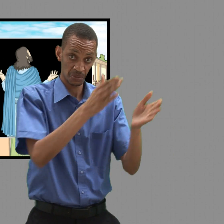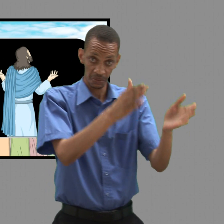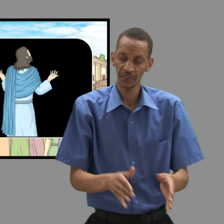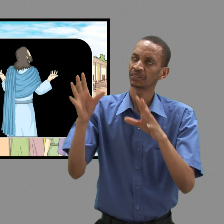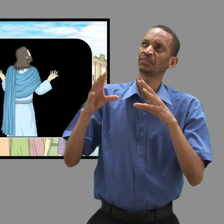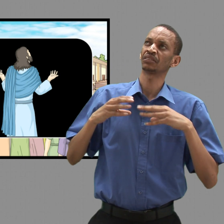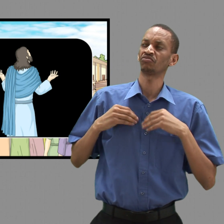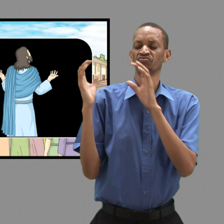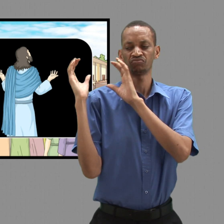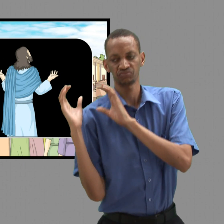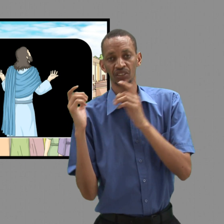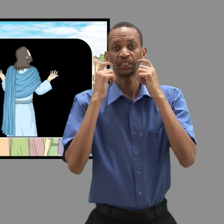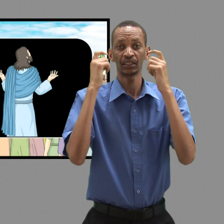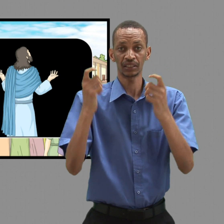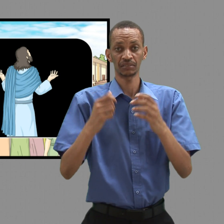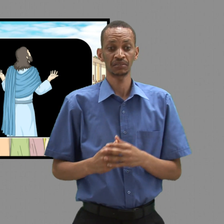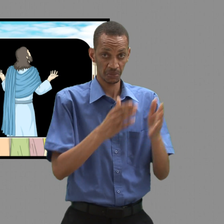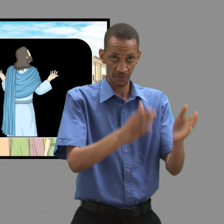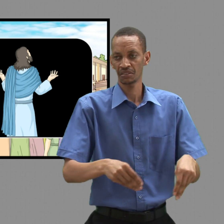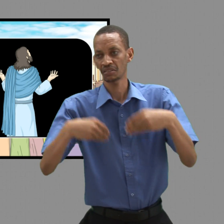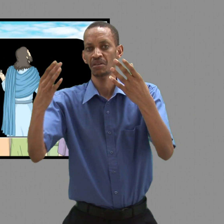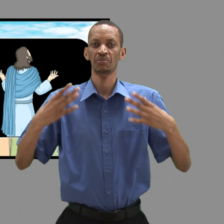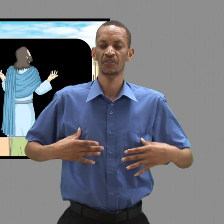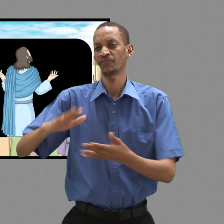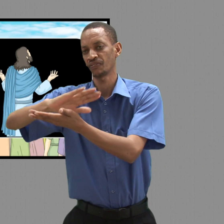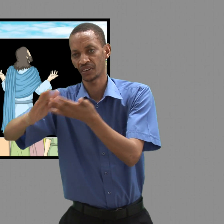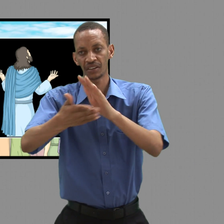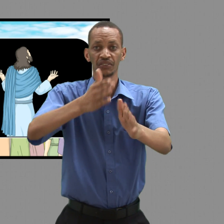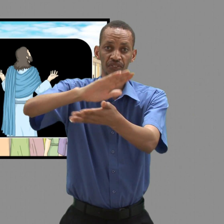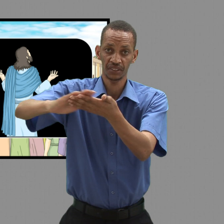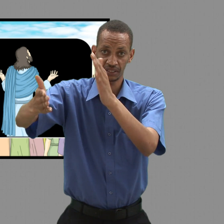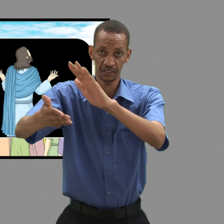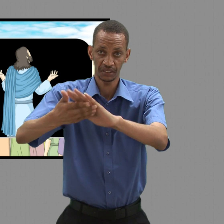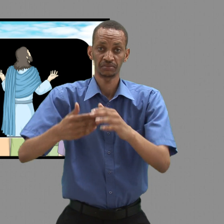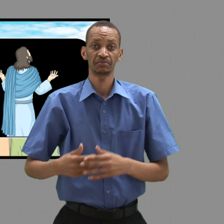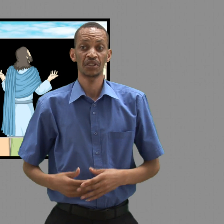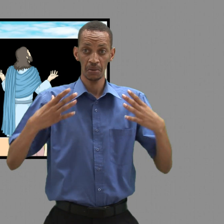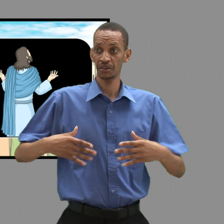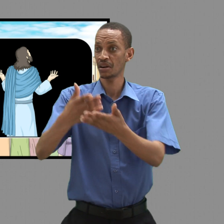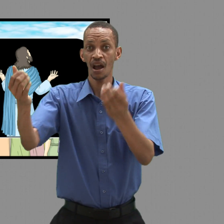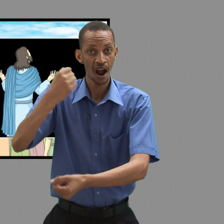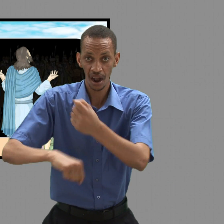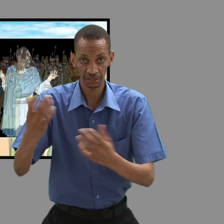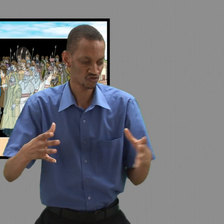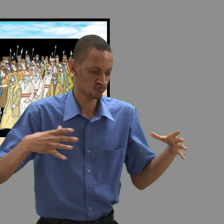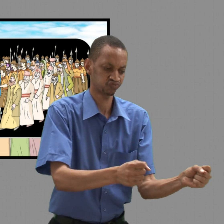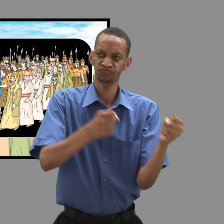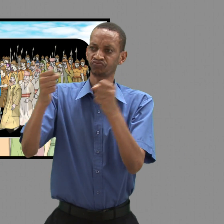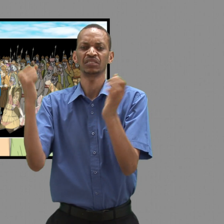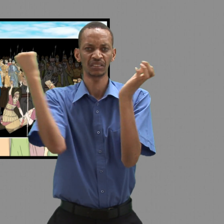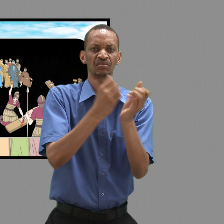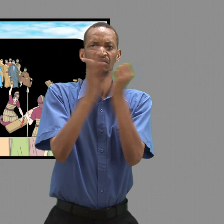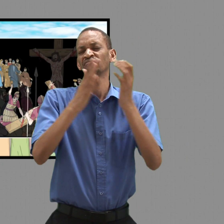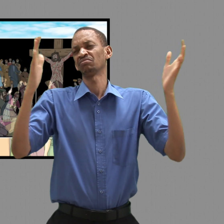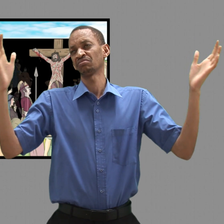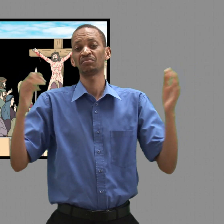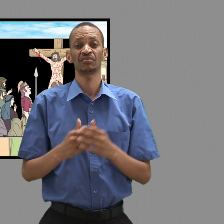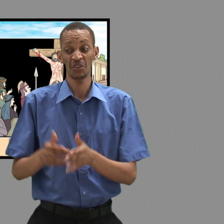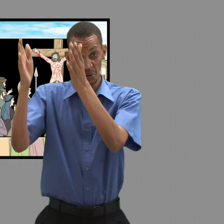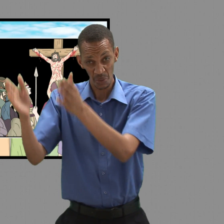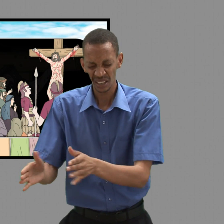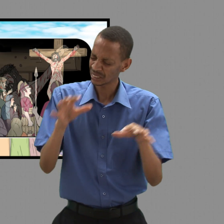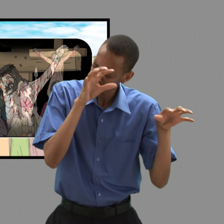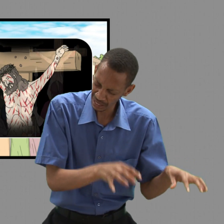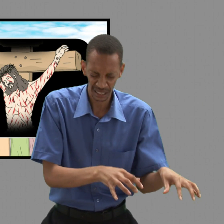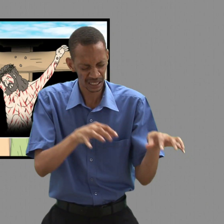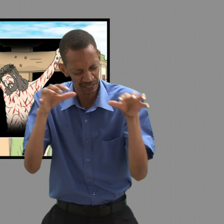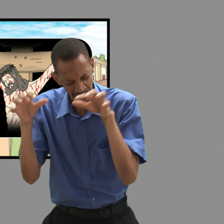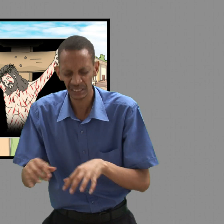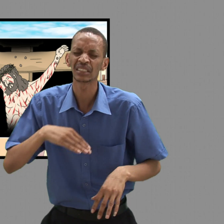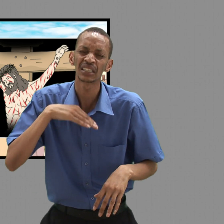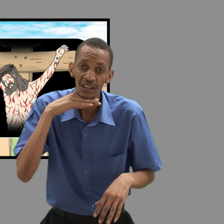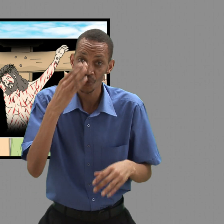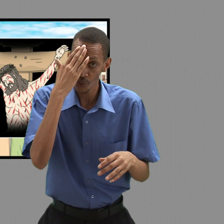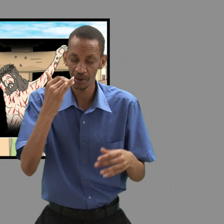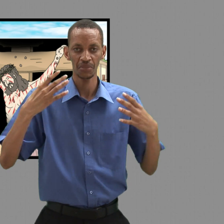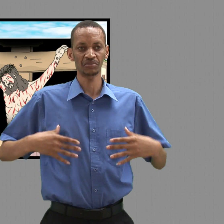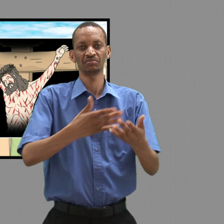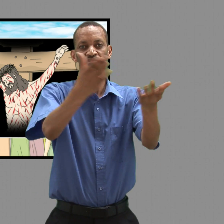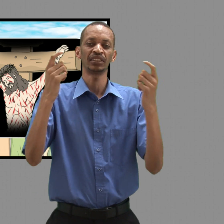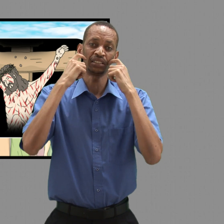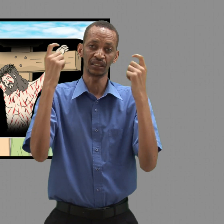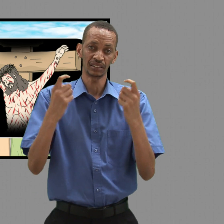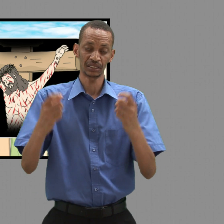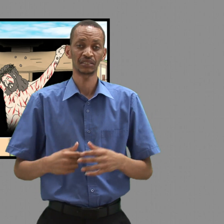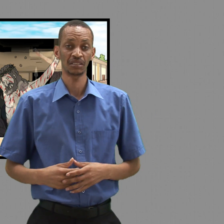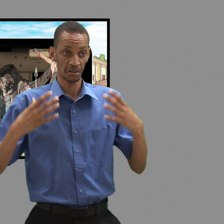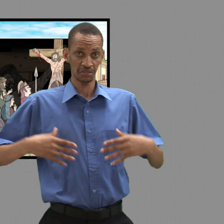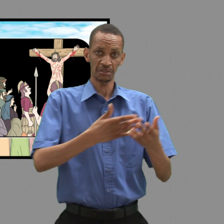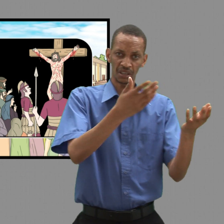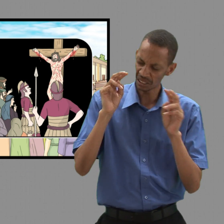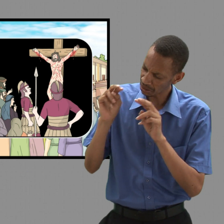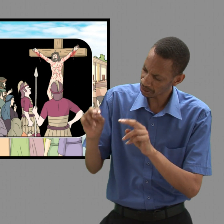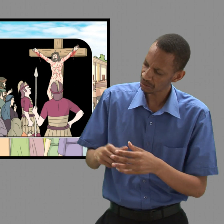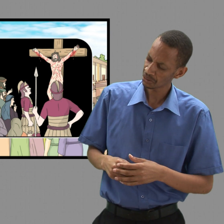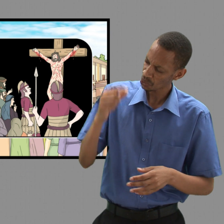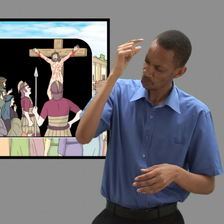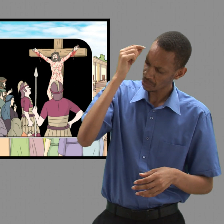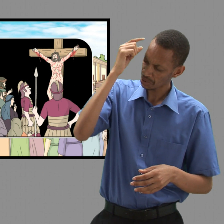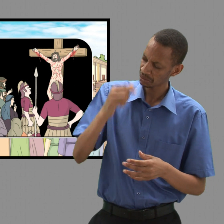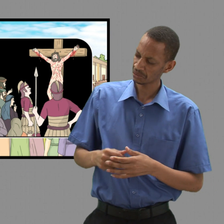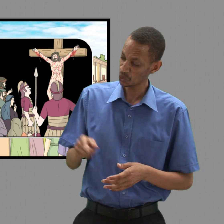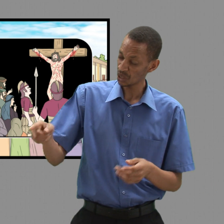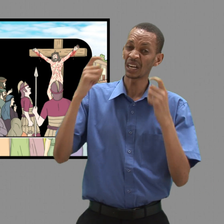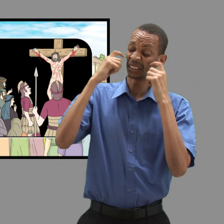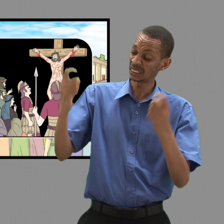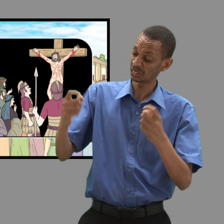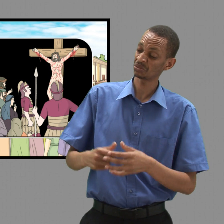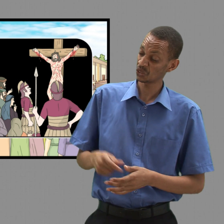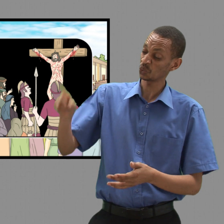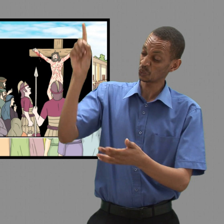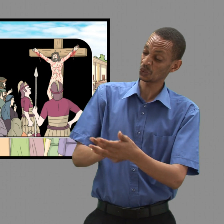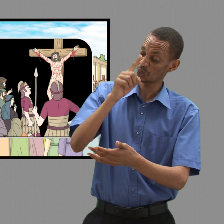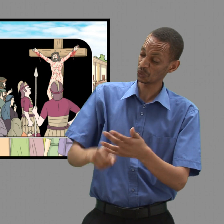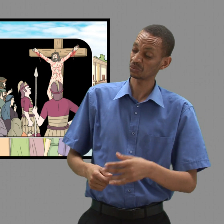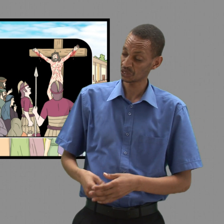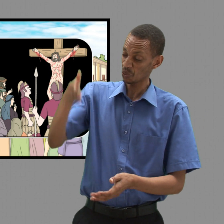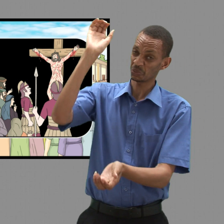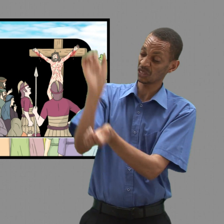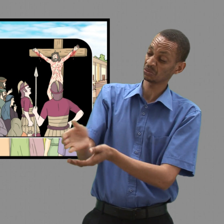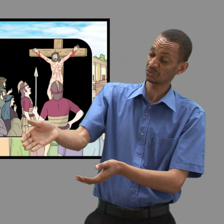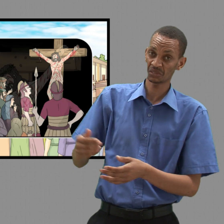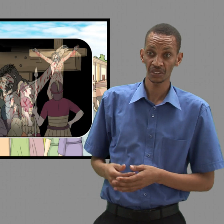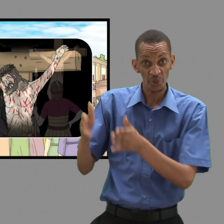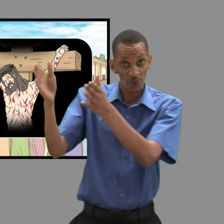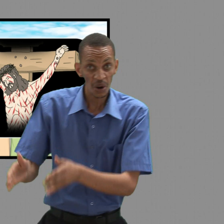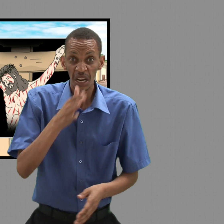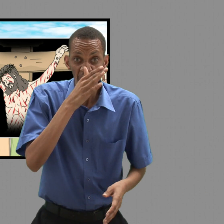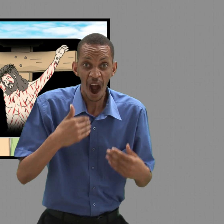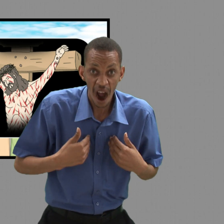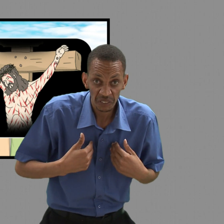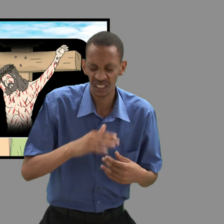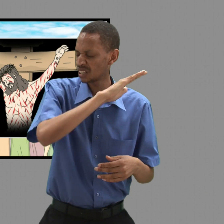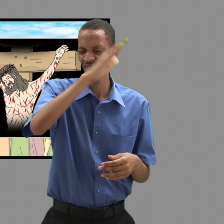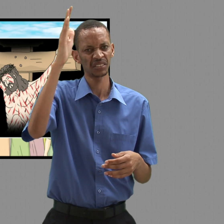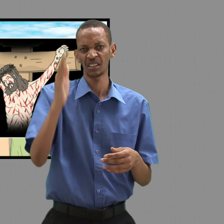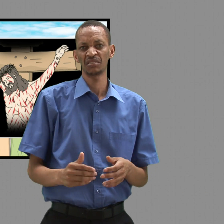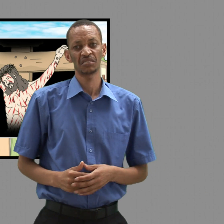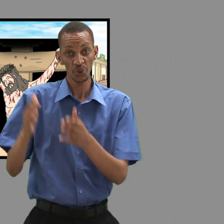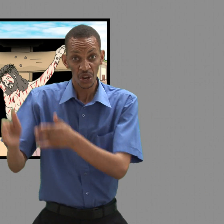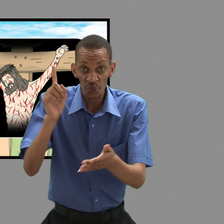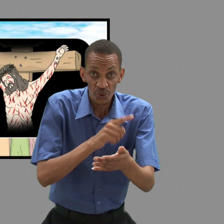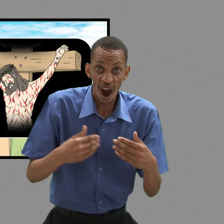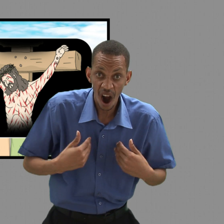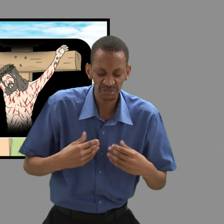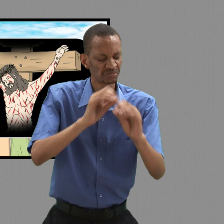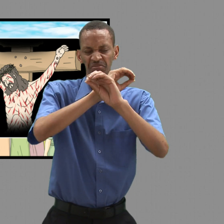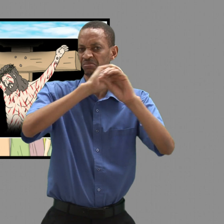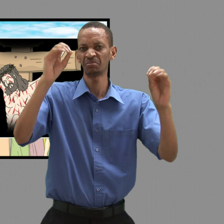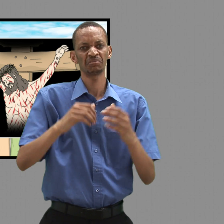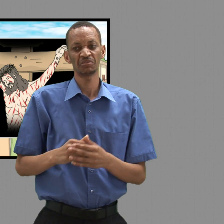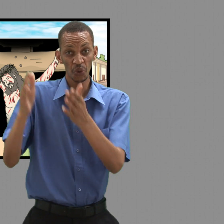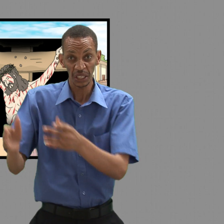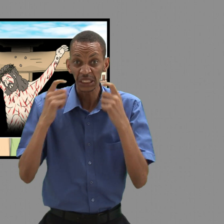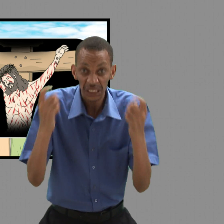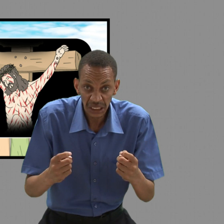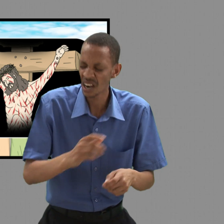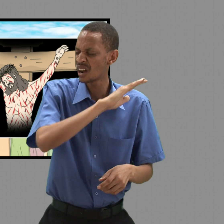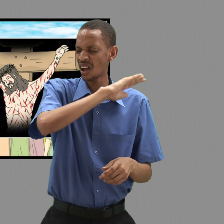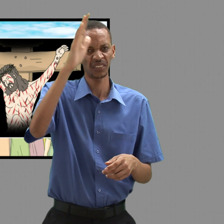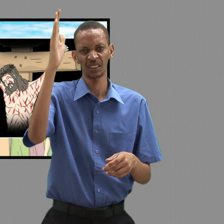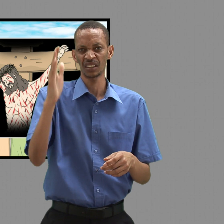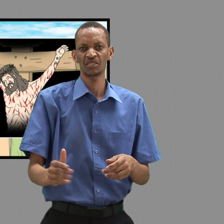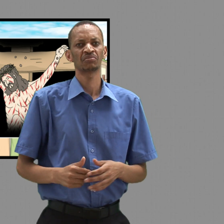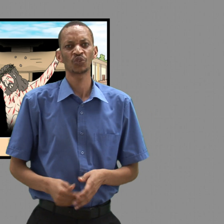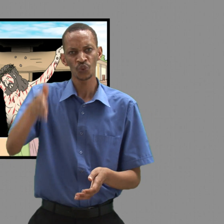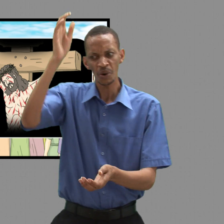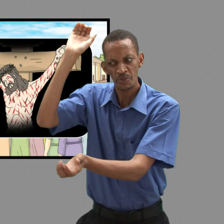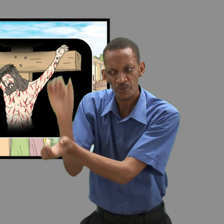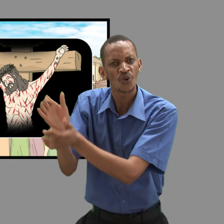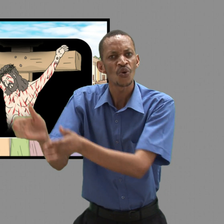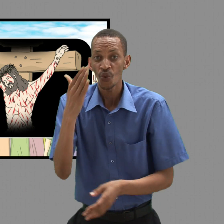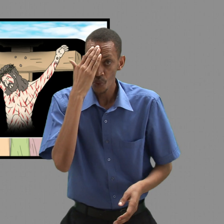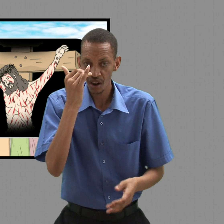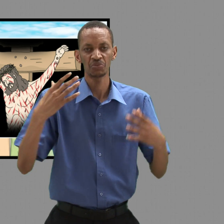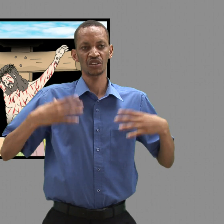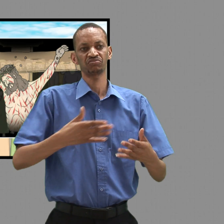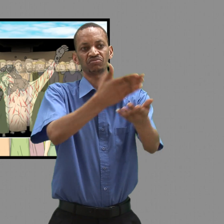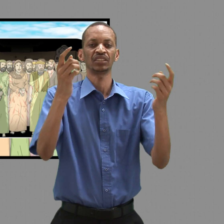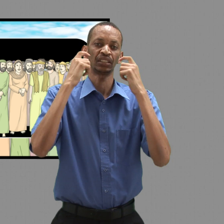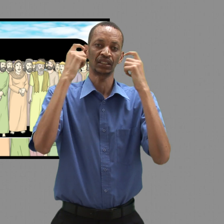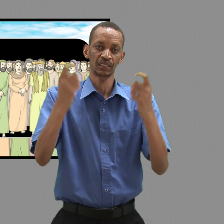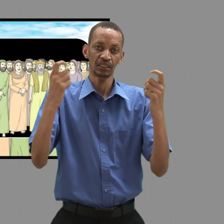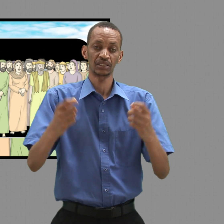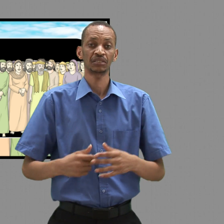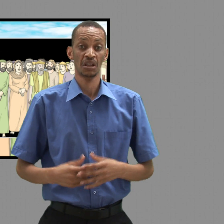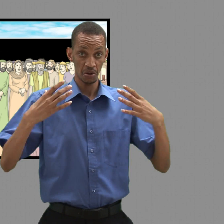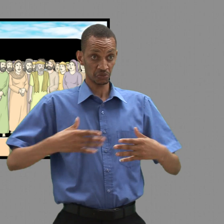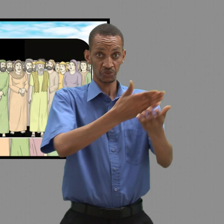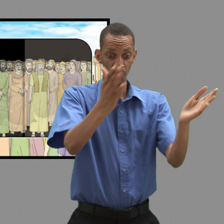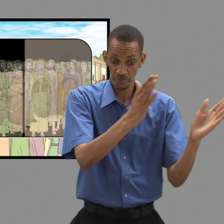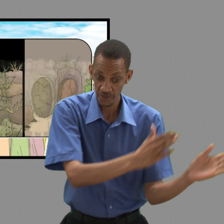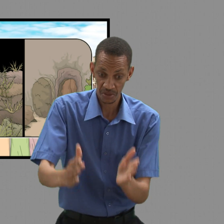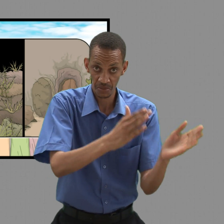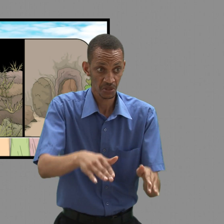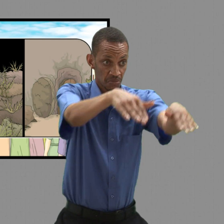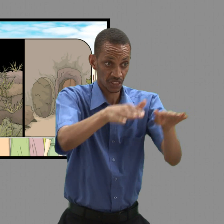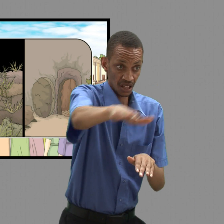By oppression and judgment He was taken away, and who can recount His descendants? For He was cut off from the land of the living; He was stricken for the transgression of My people.